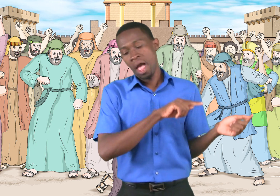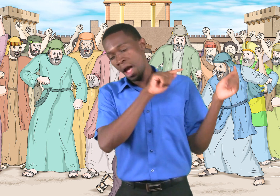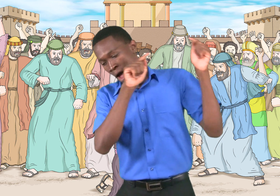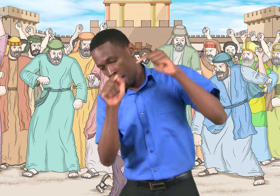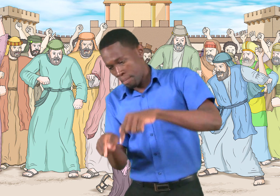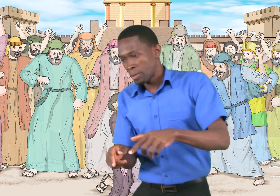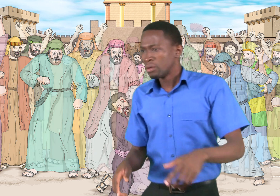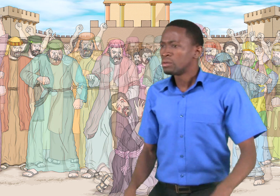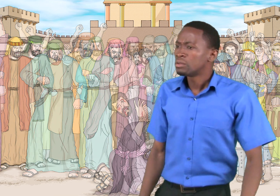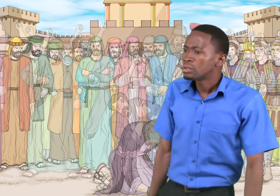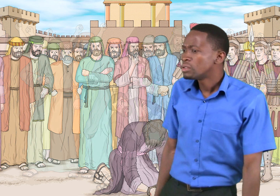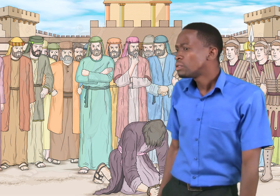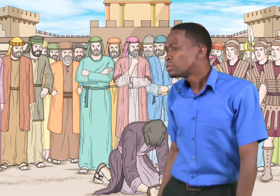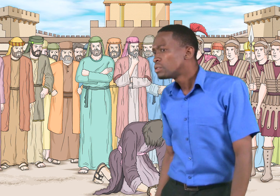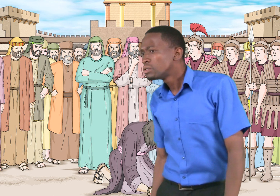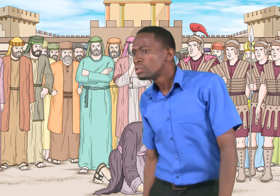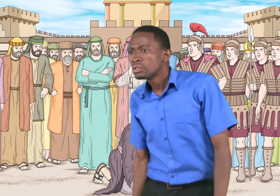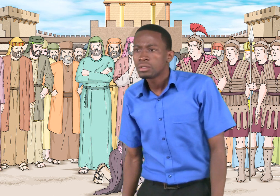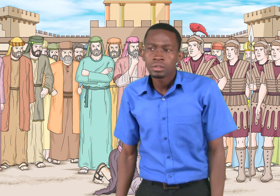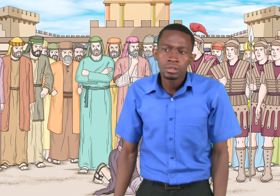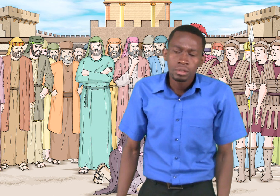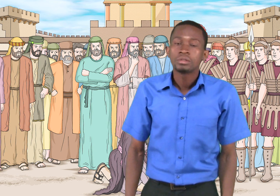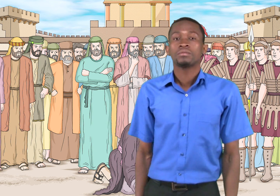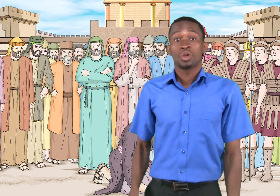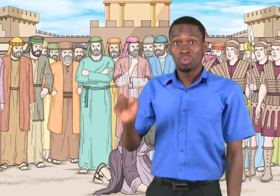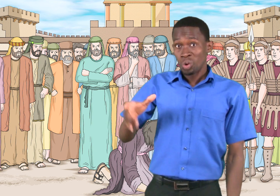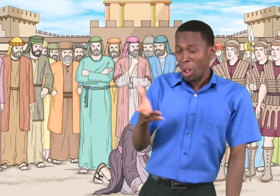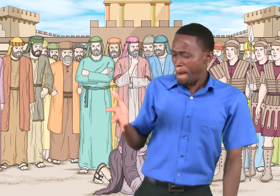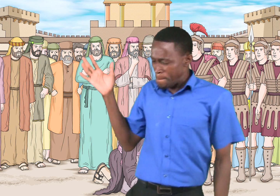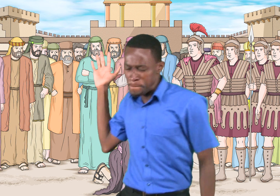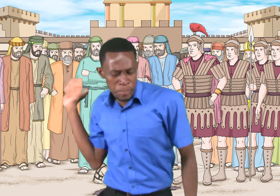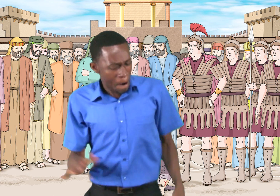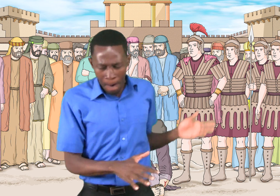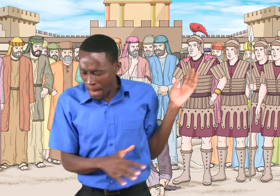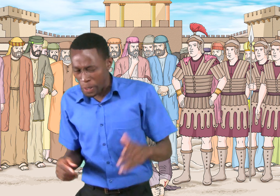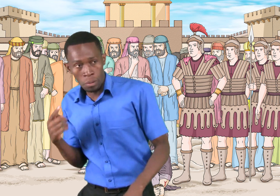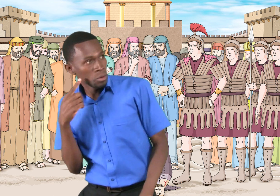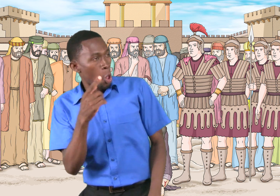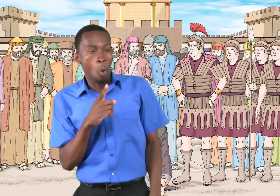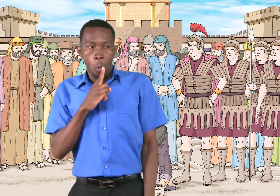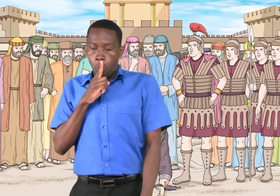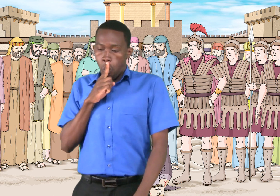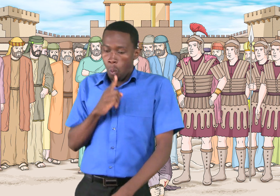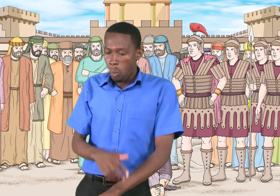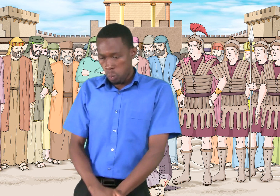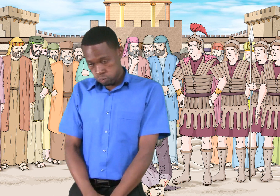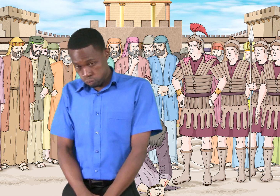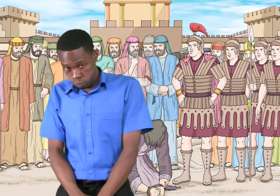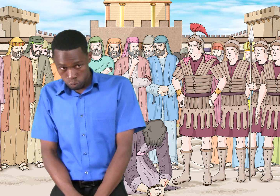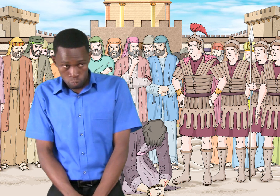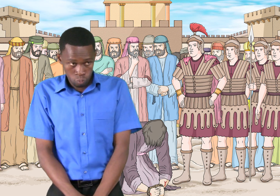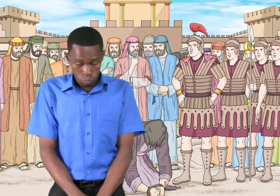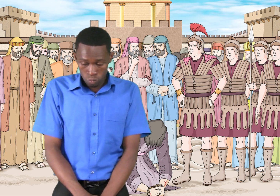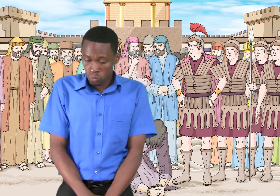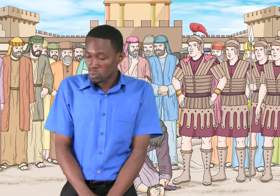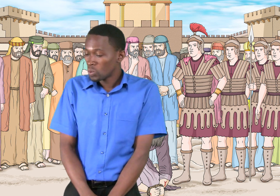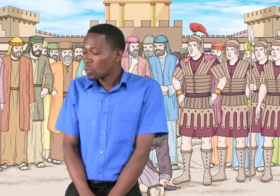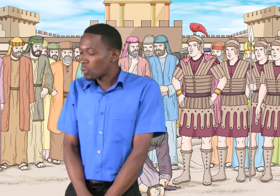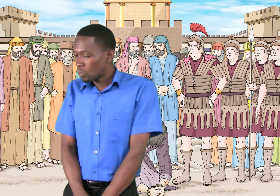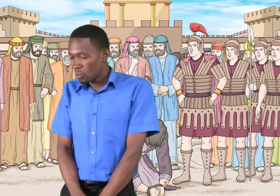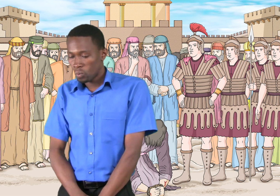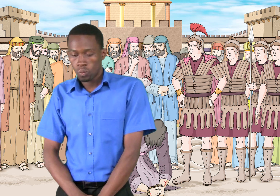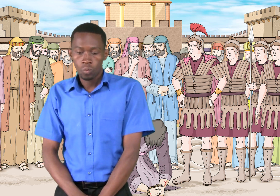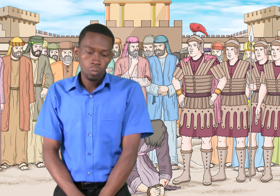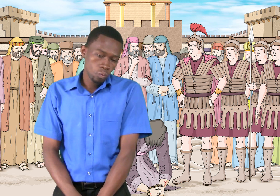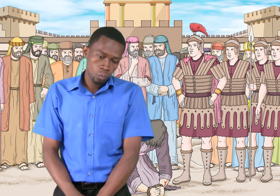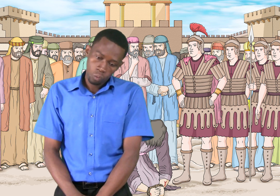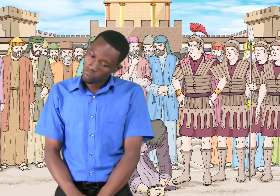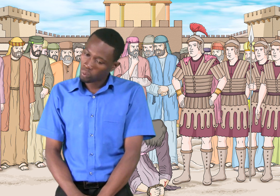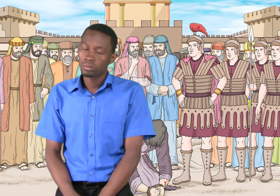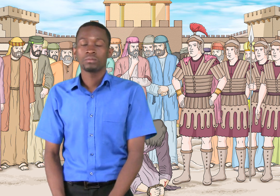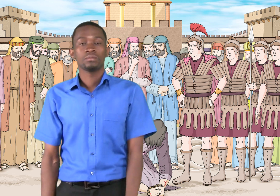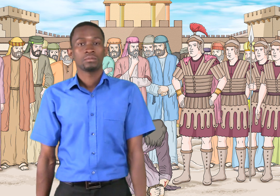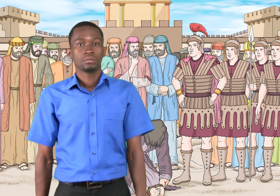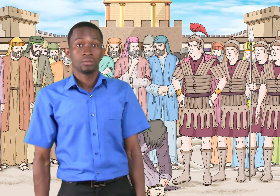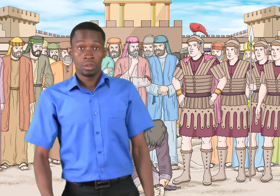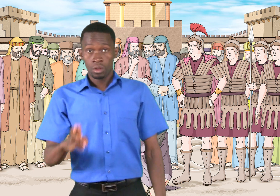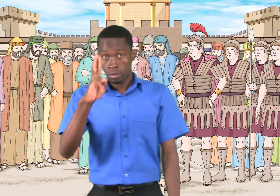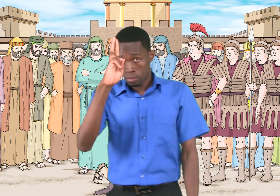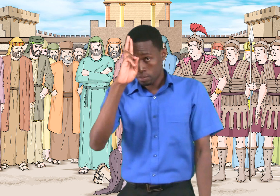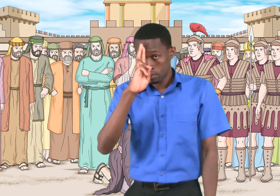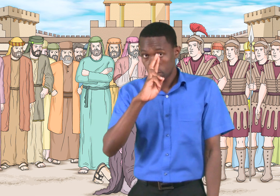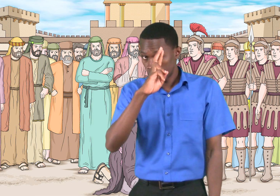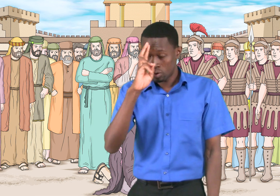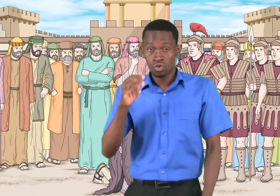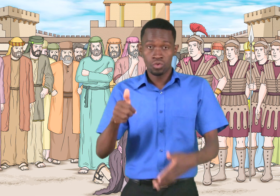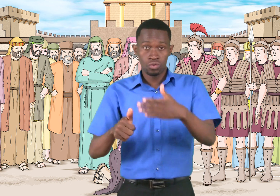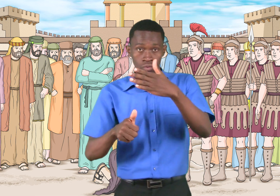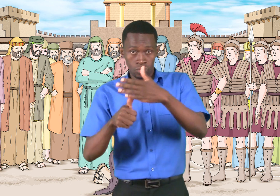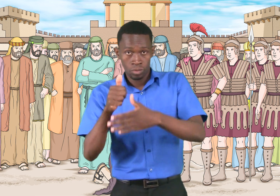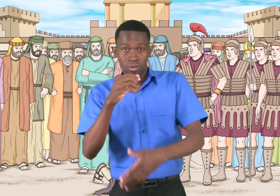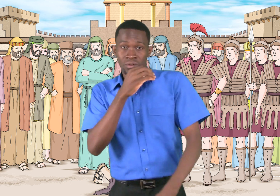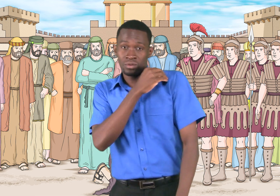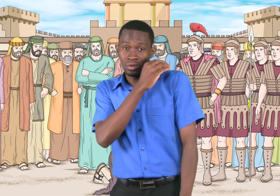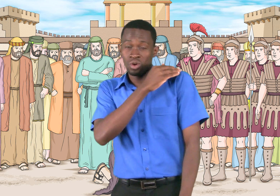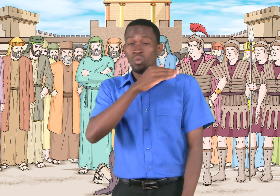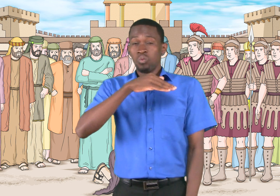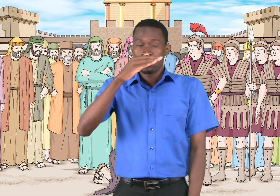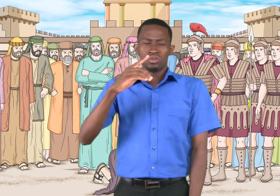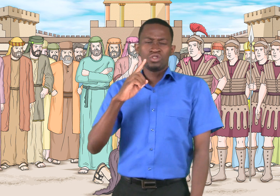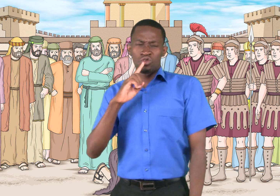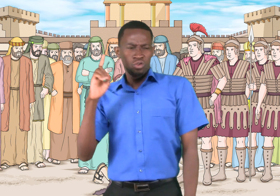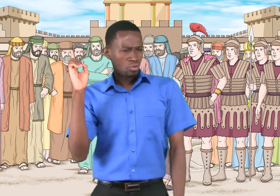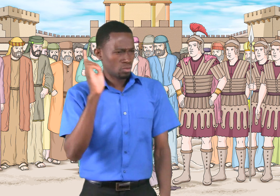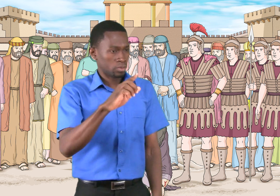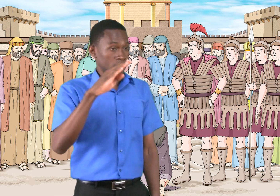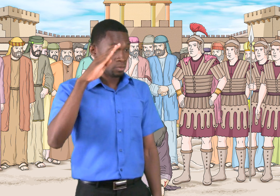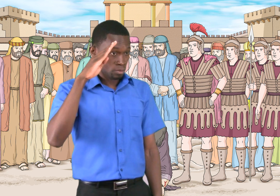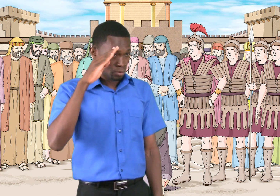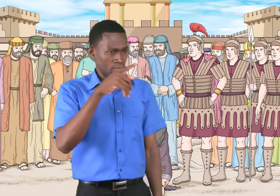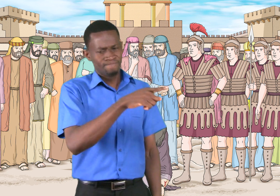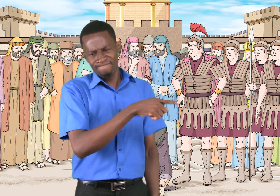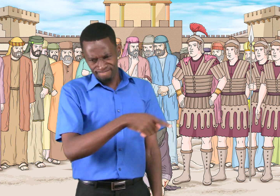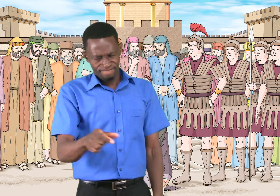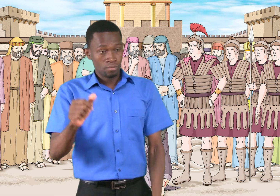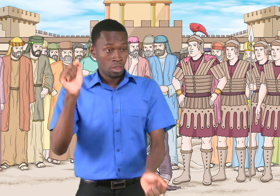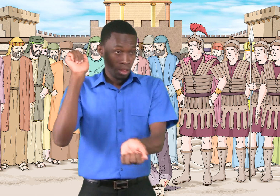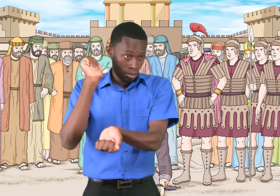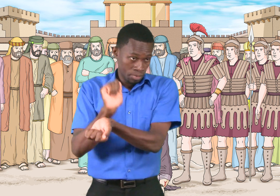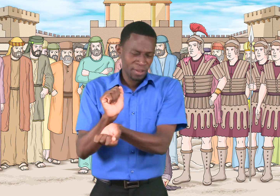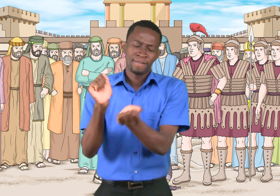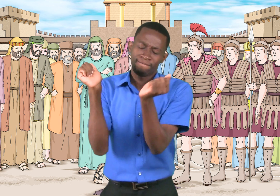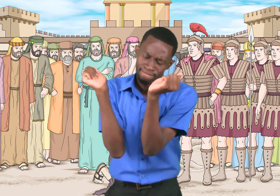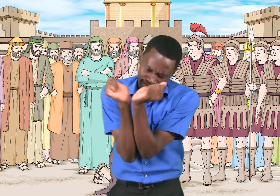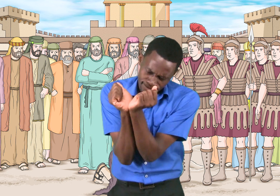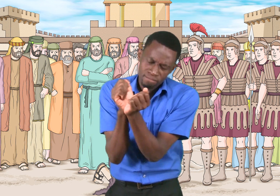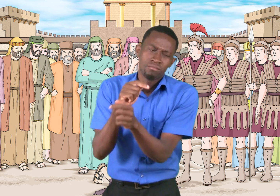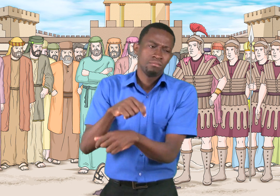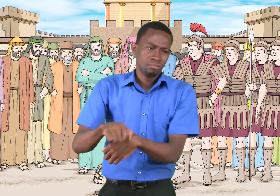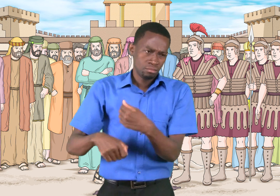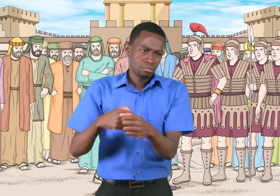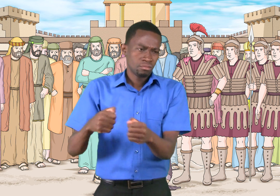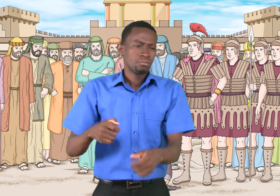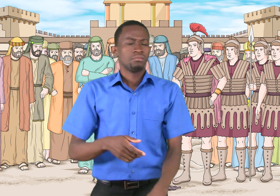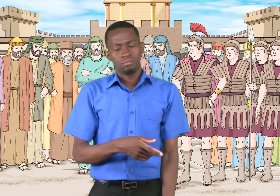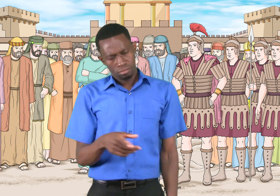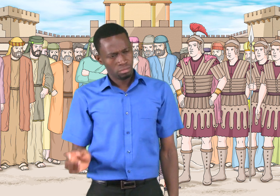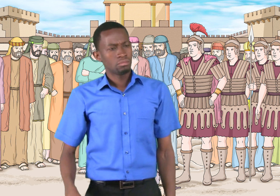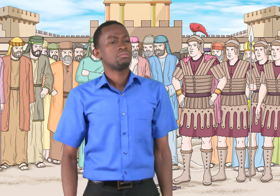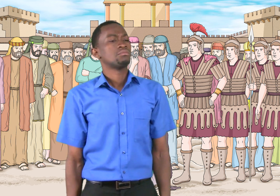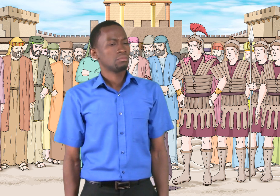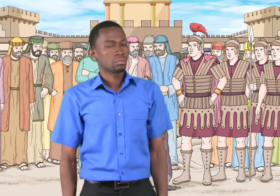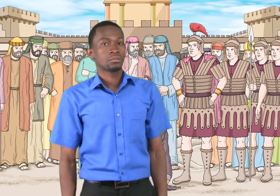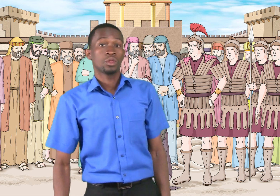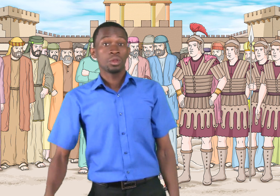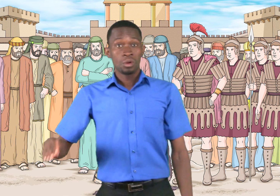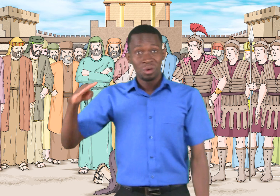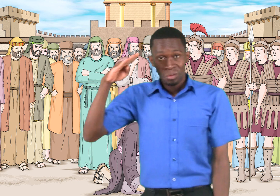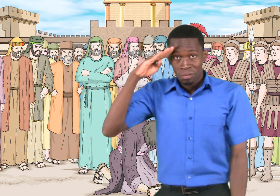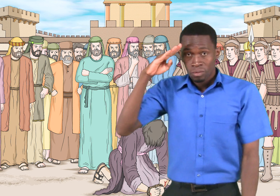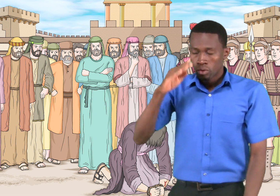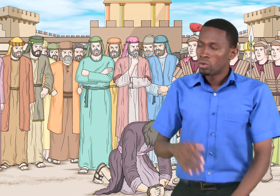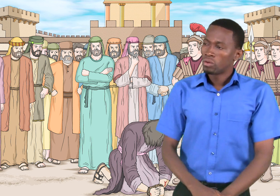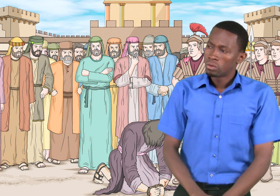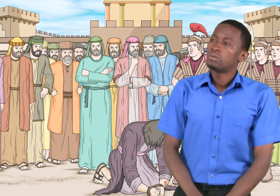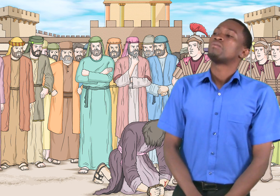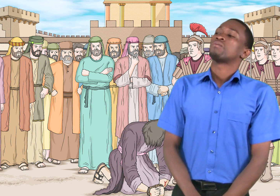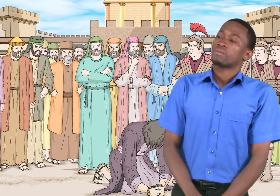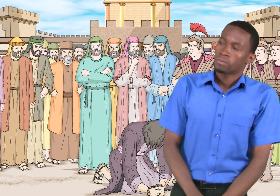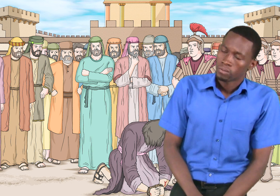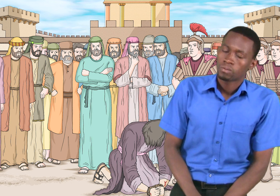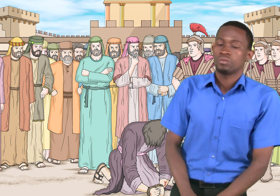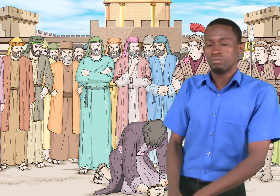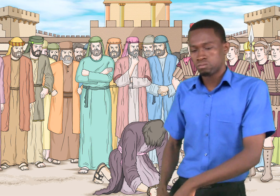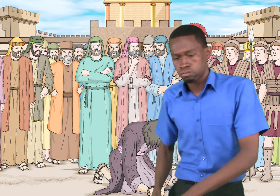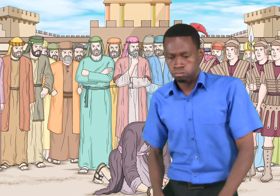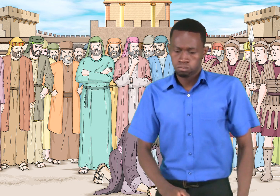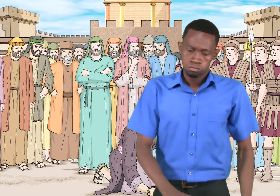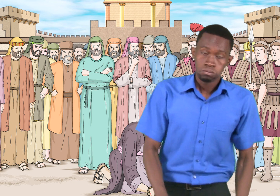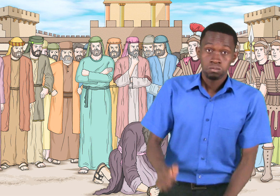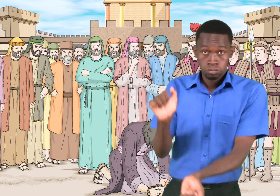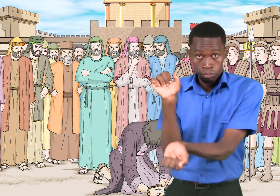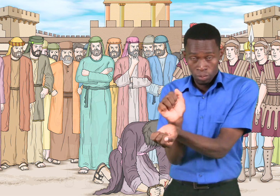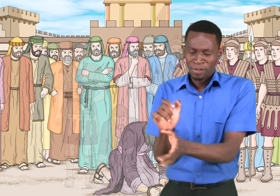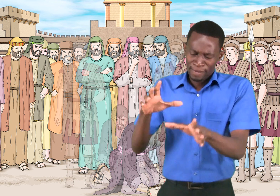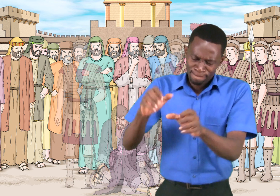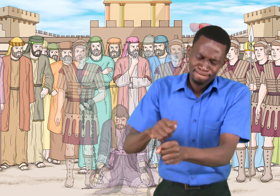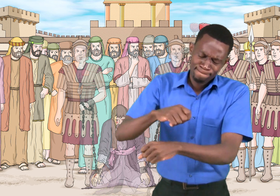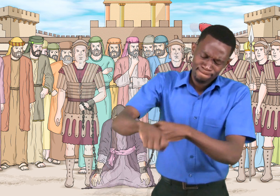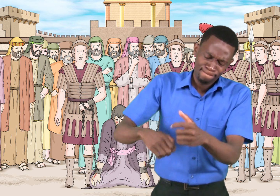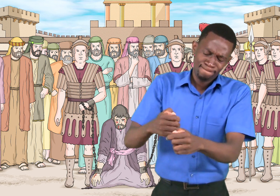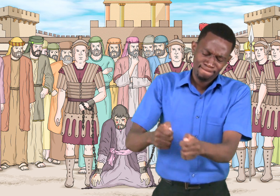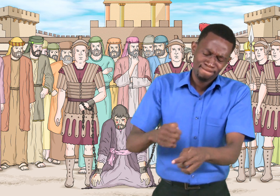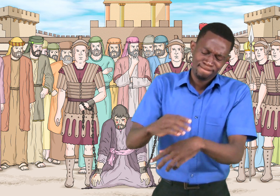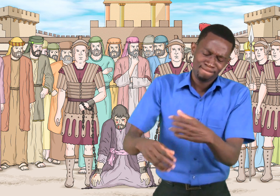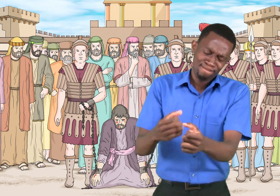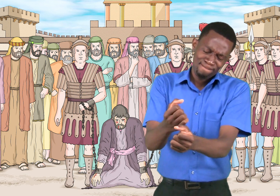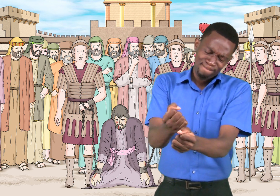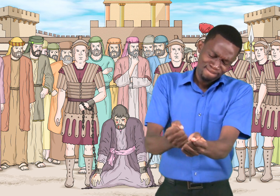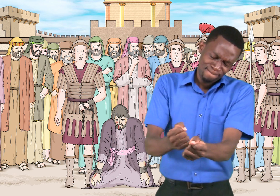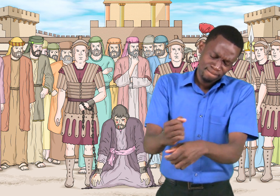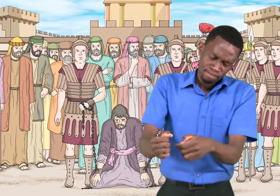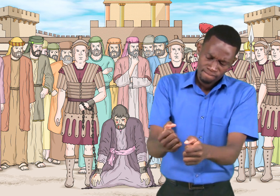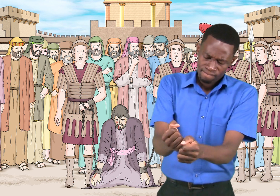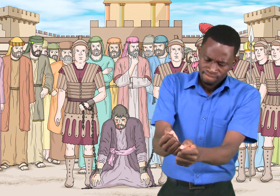Immediately he took some soldiers and centurions and ran down to the crowd. When the people saw the commander and the soldiers, they stopped beating Paul.